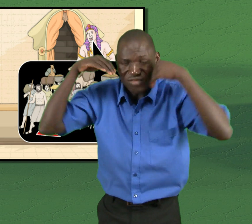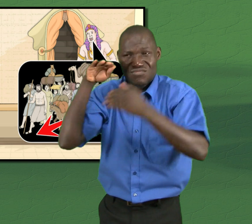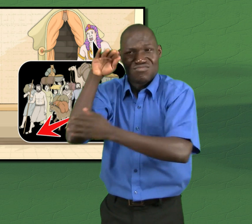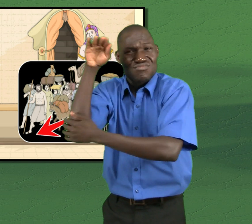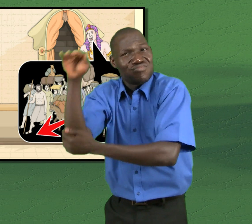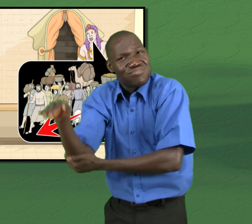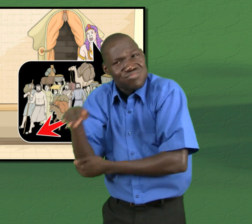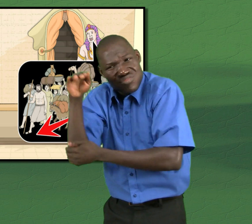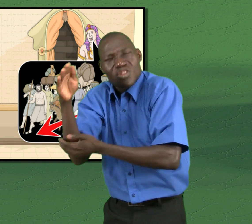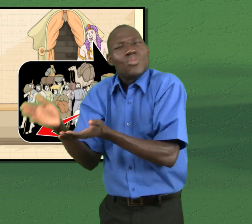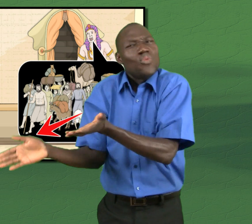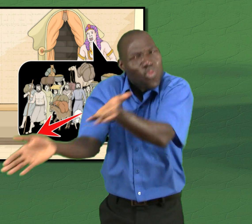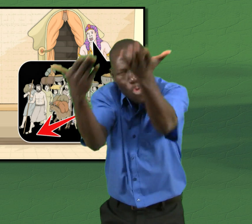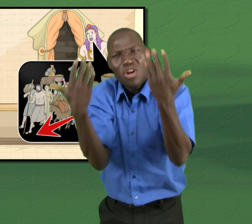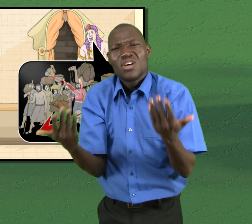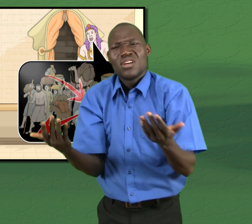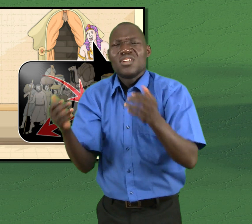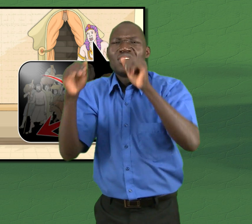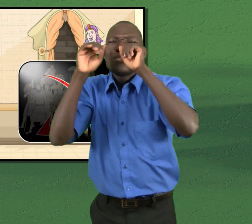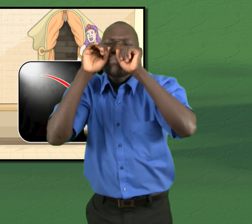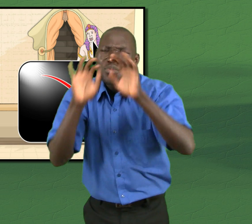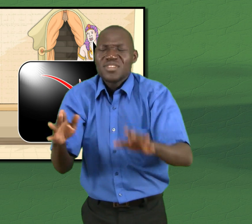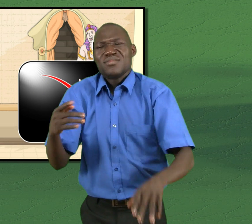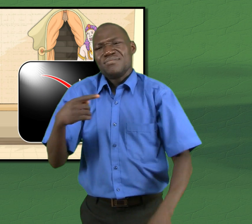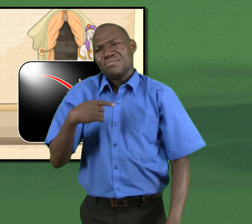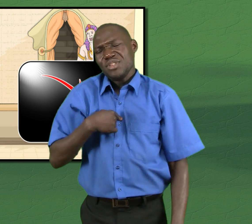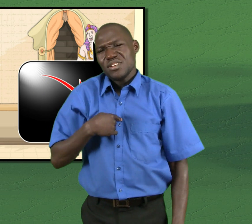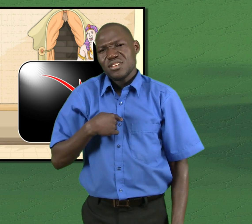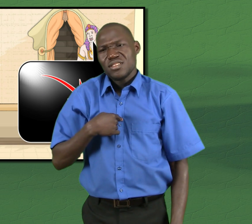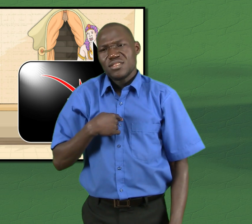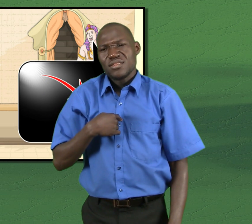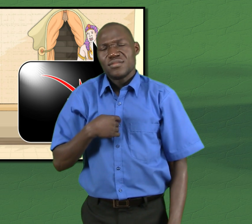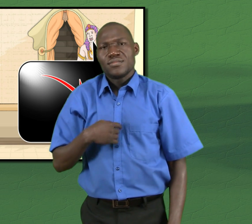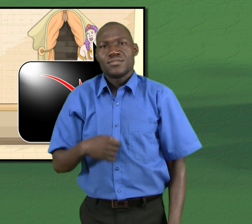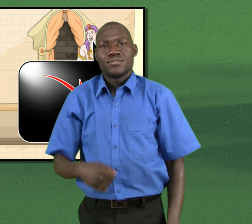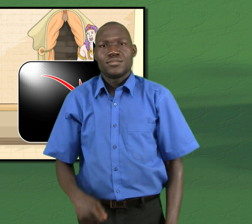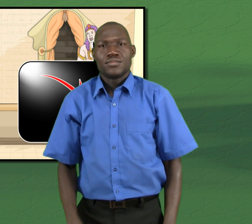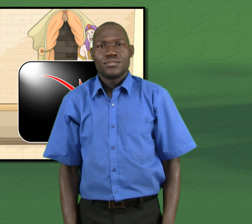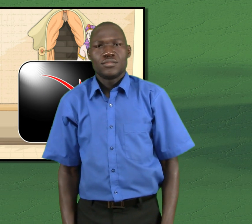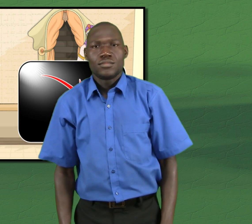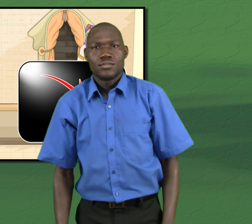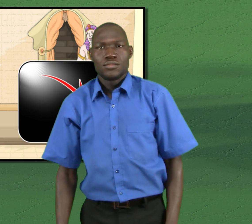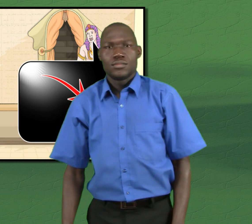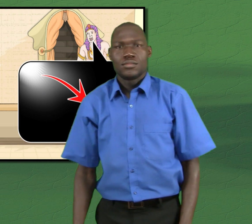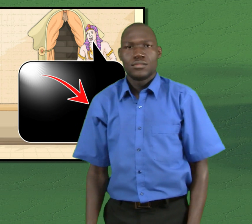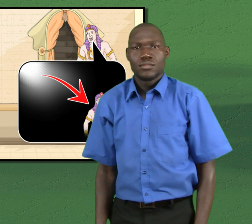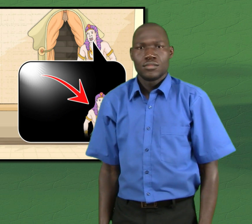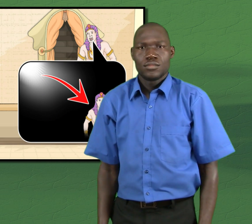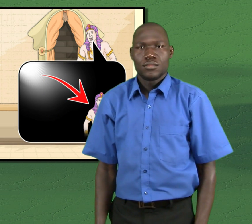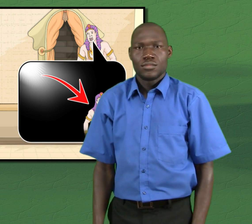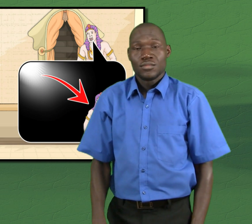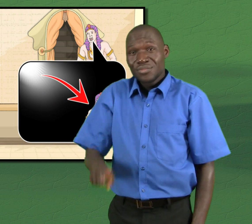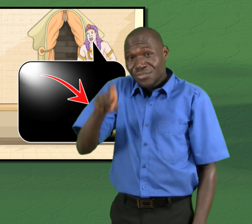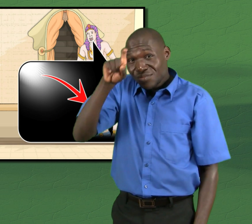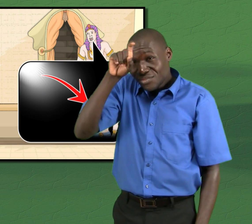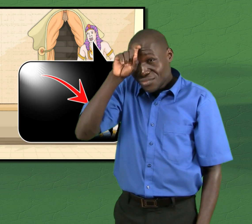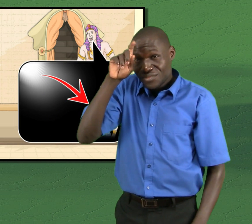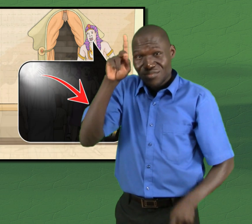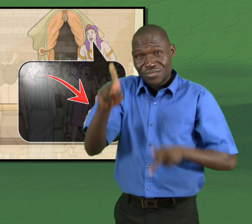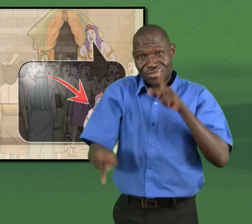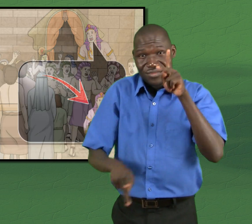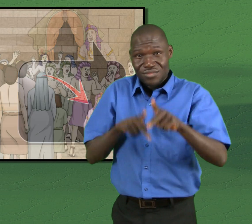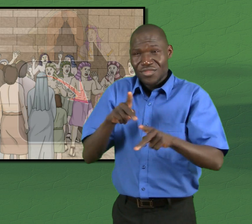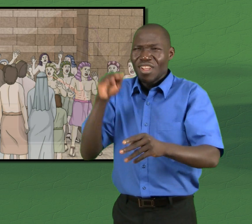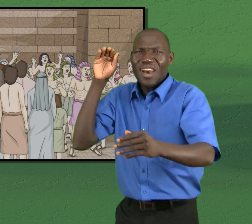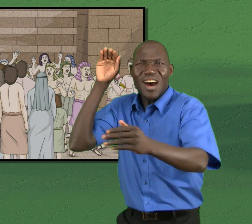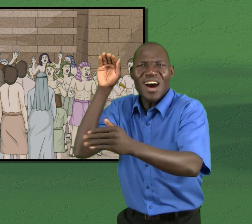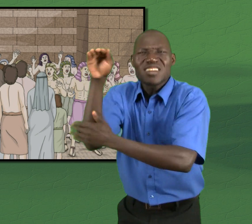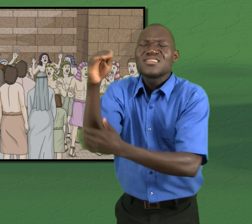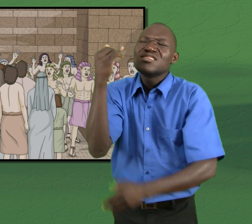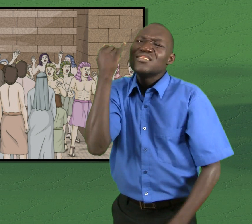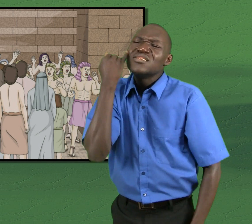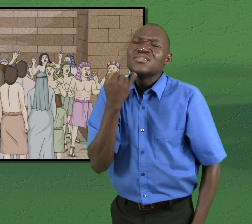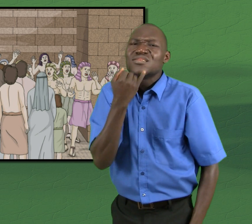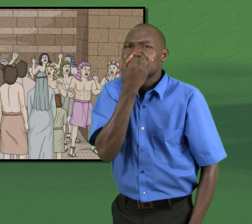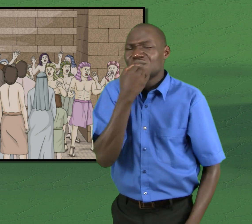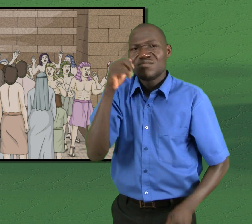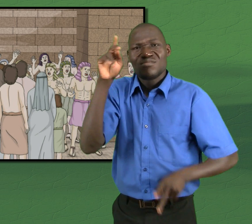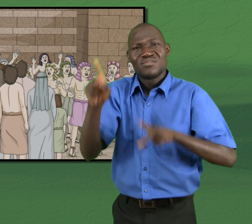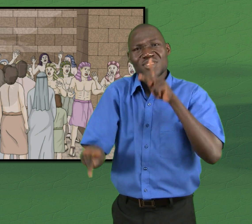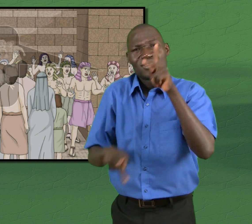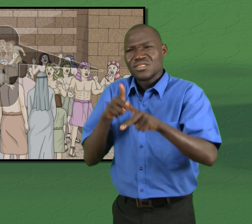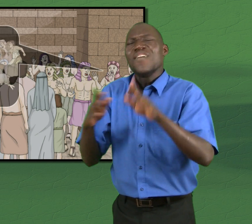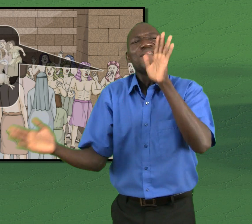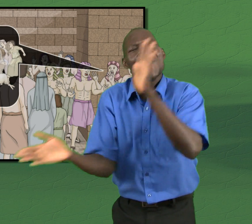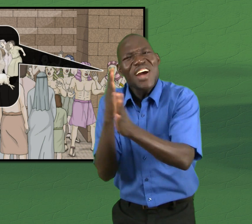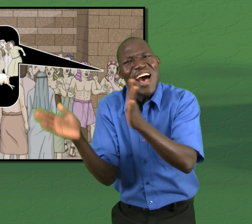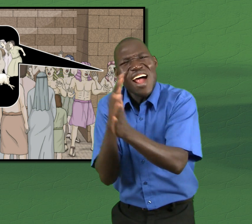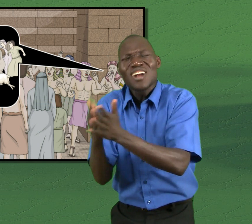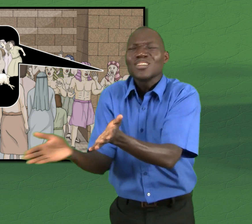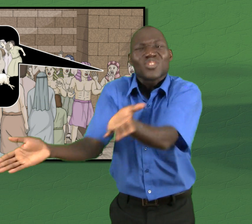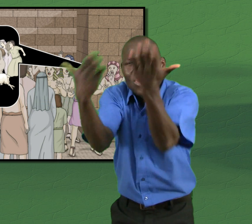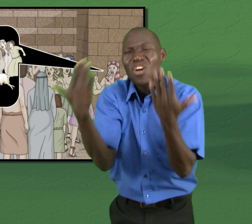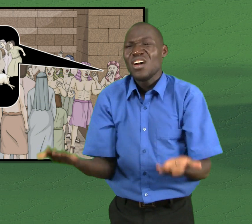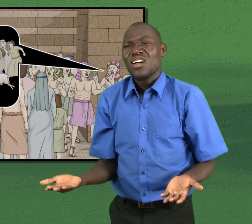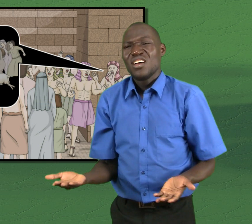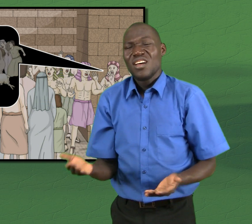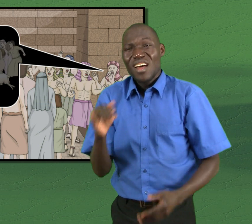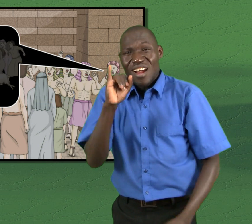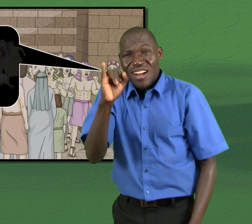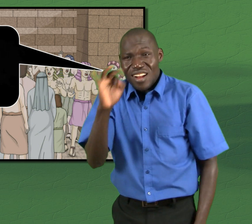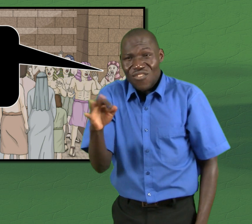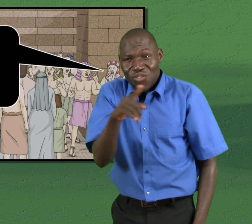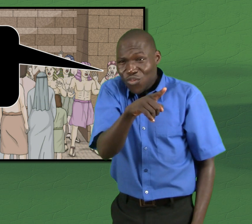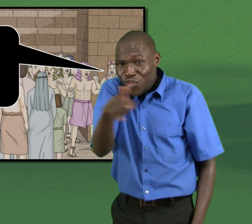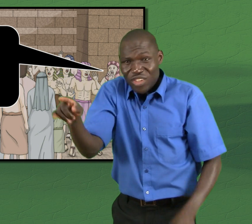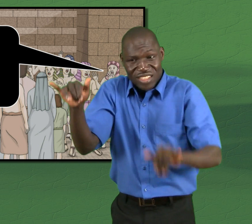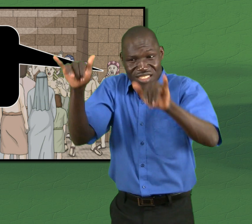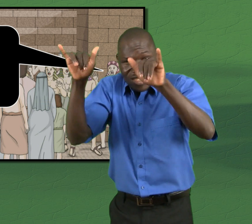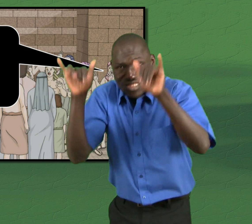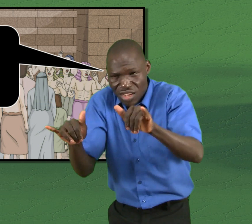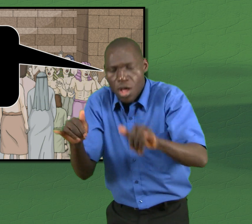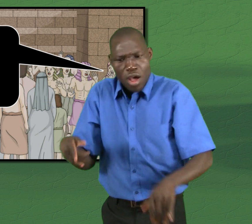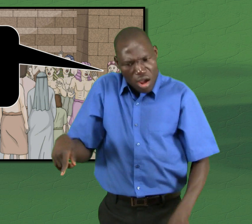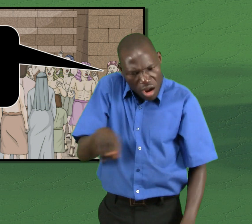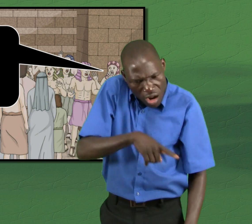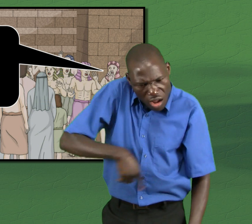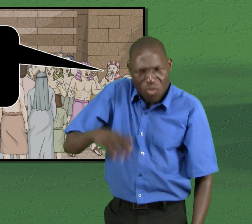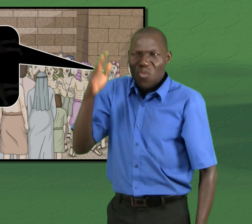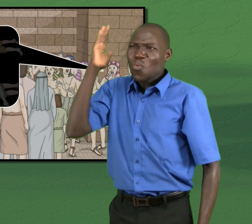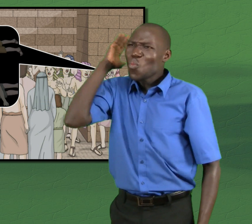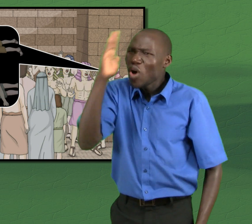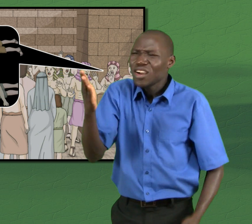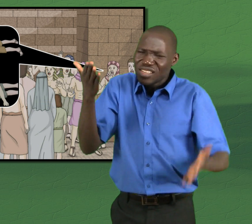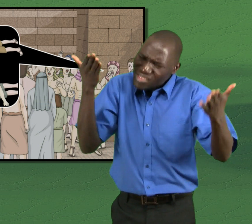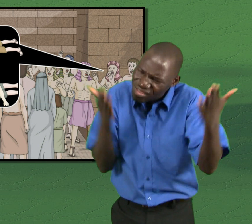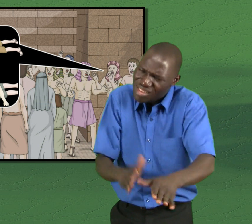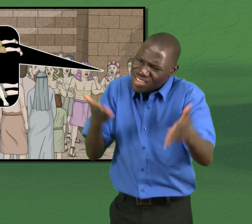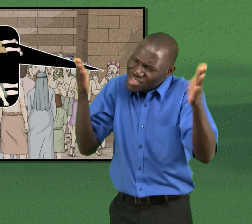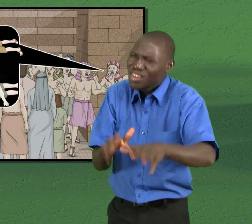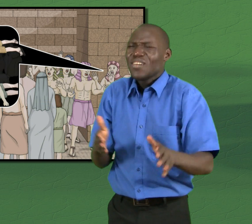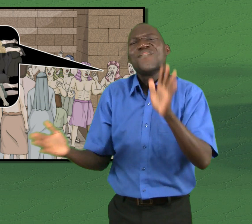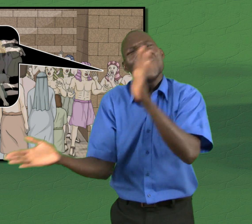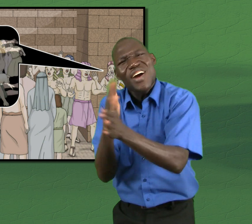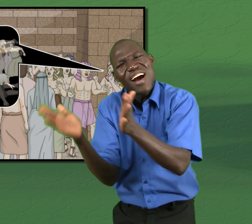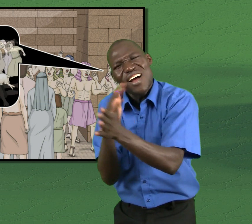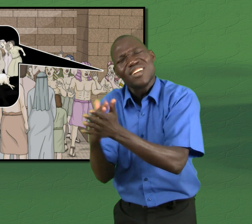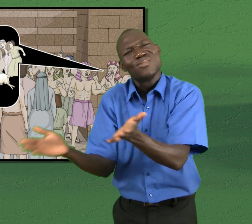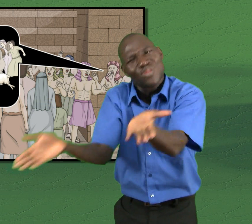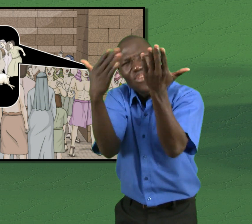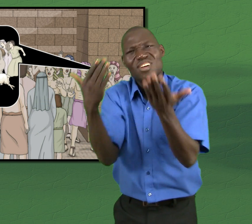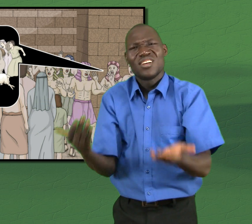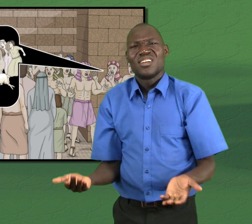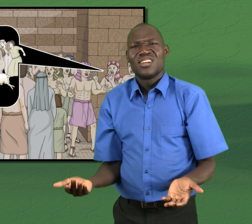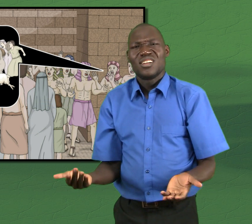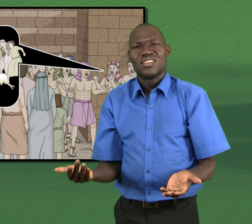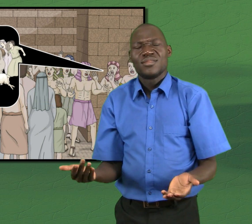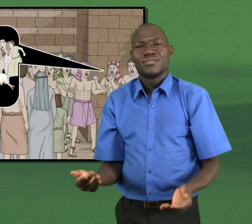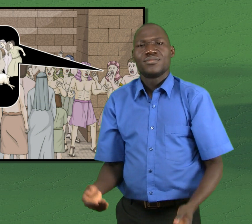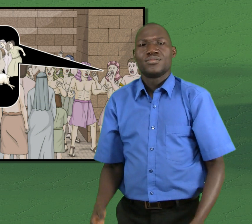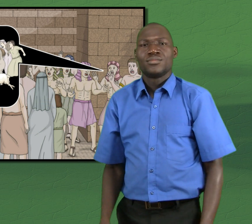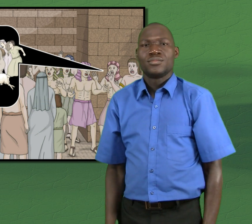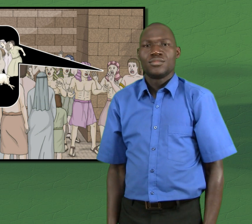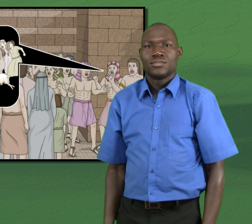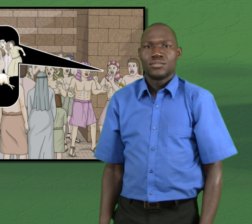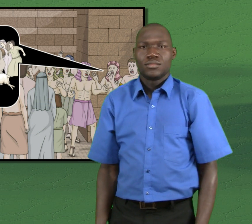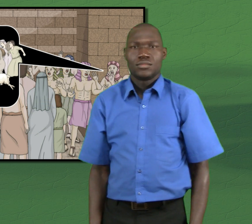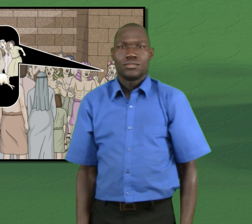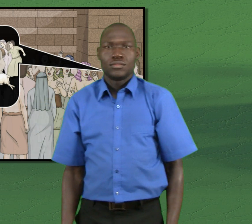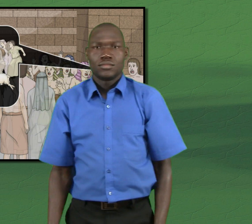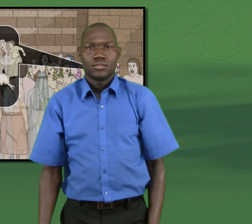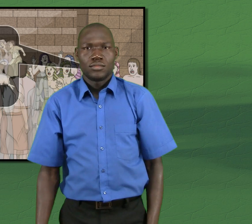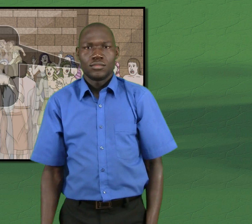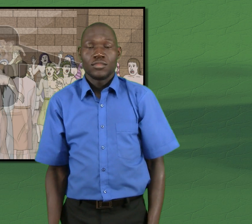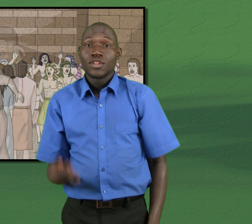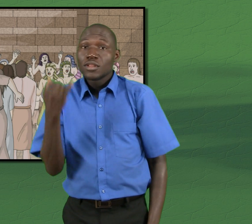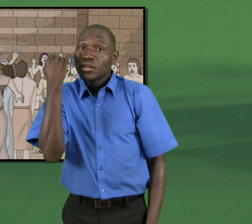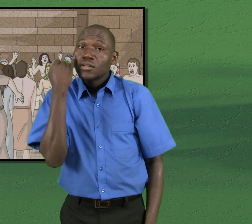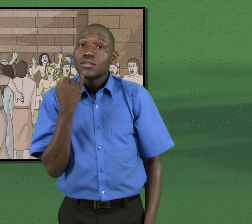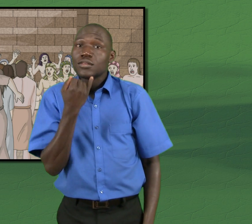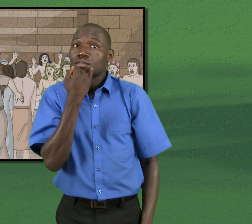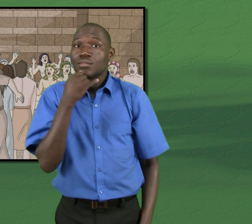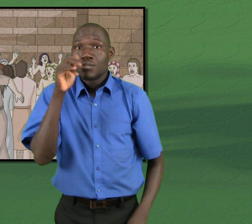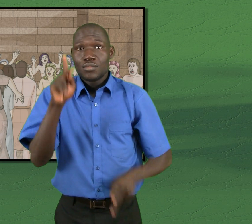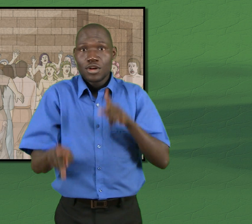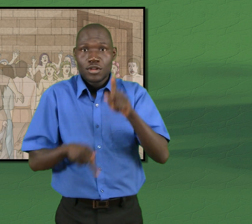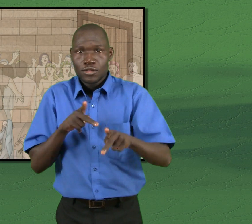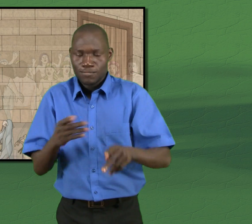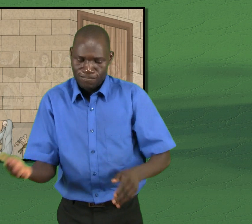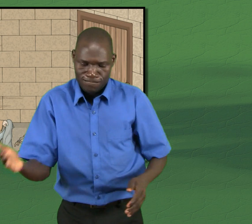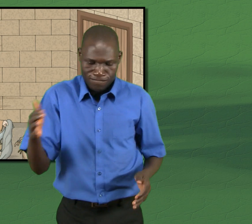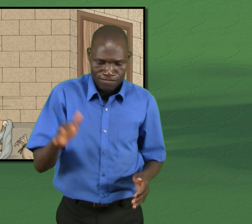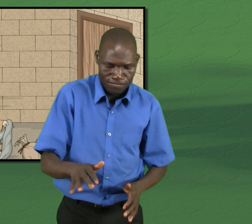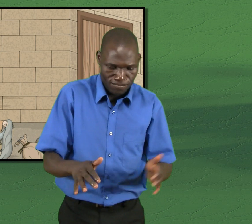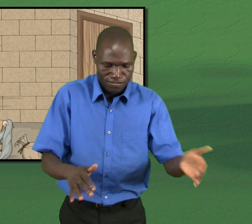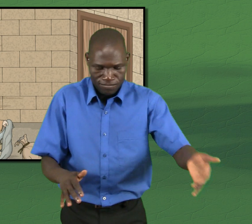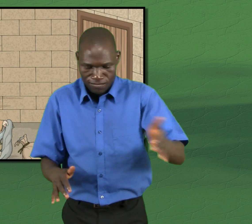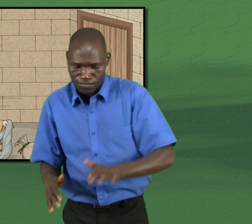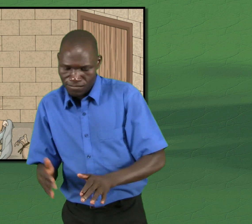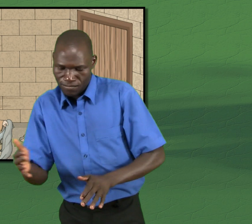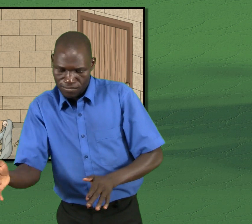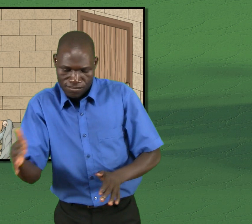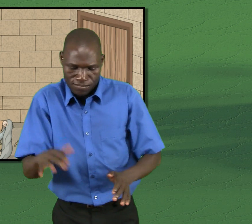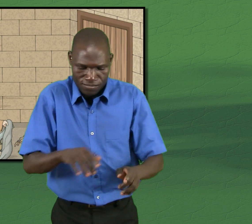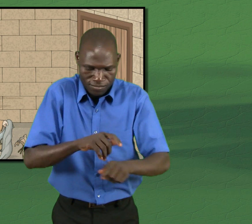And bless me also.” And in order to send them out of the land quickly, the Egyptians urged the people on. “For otherwise,” they said, “we are all going to die!”